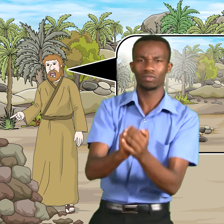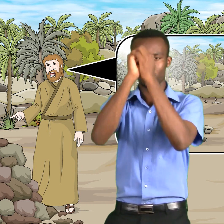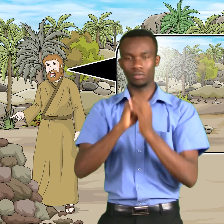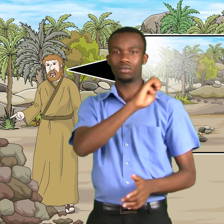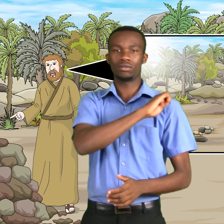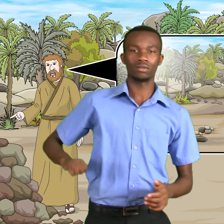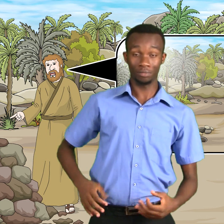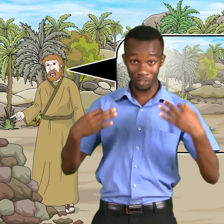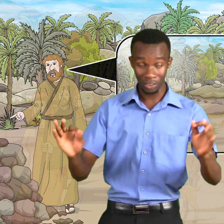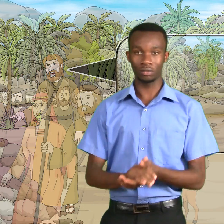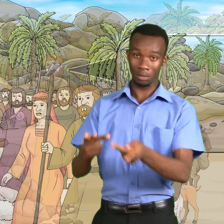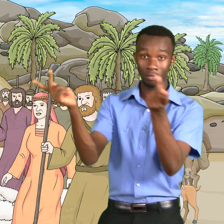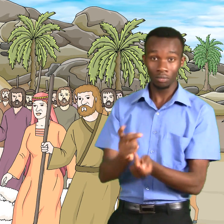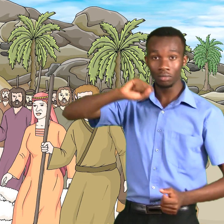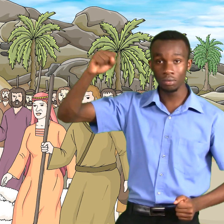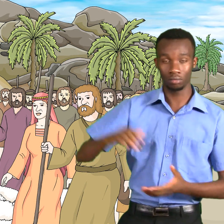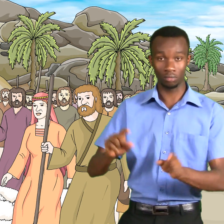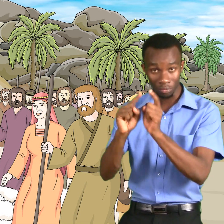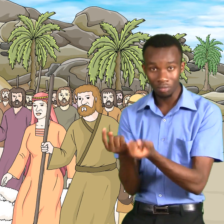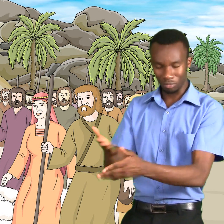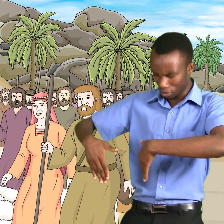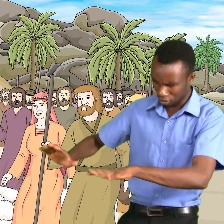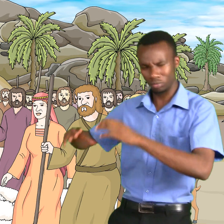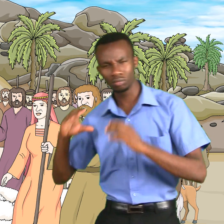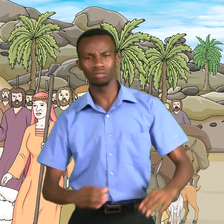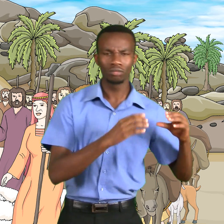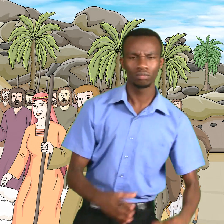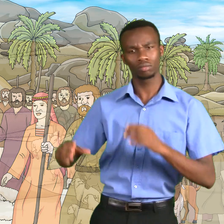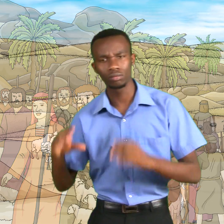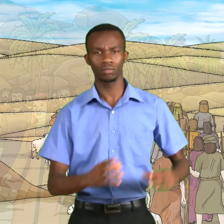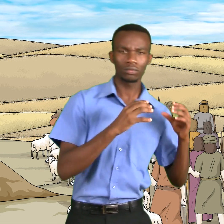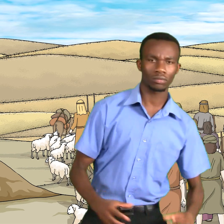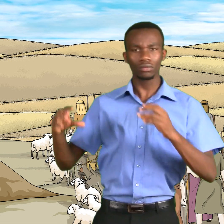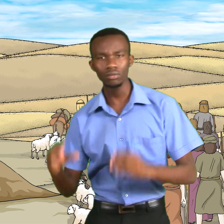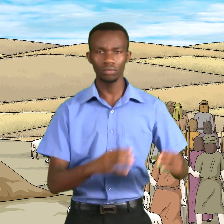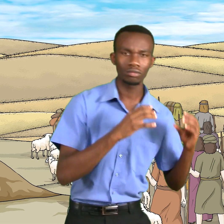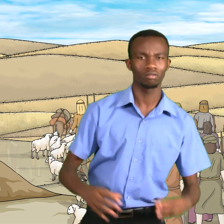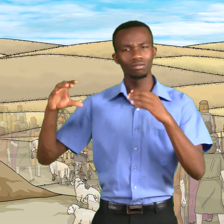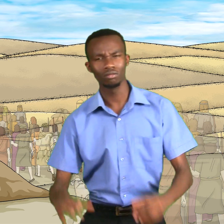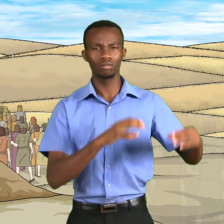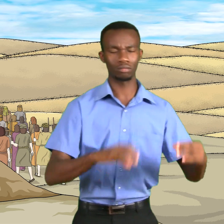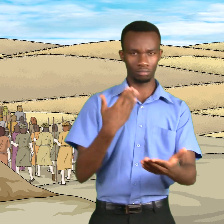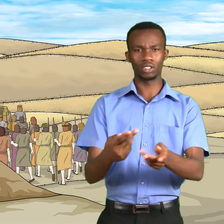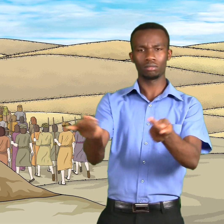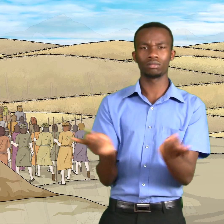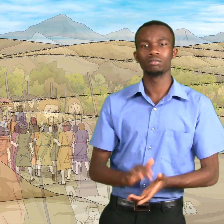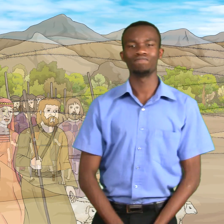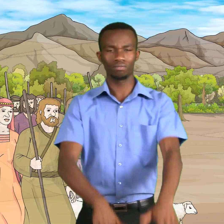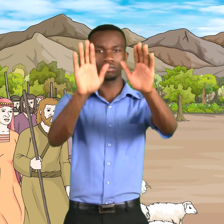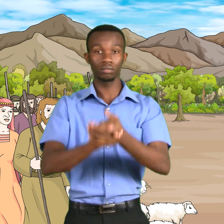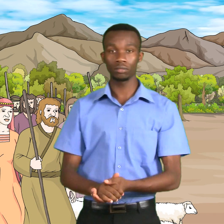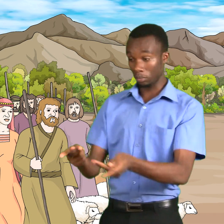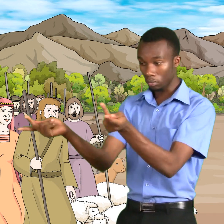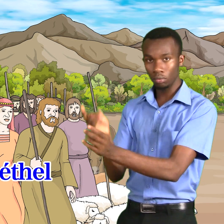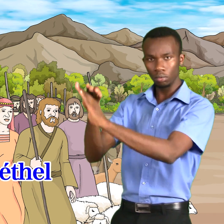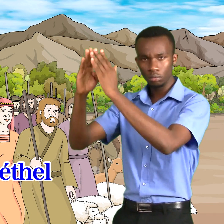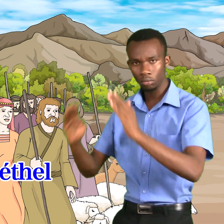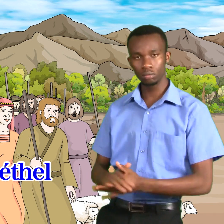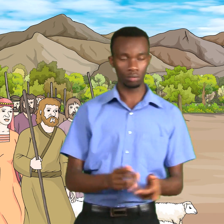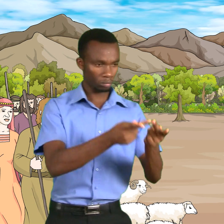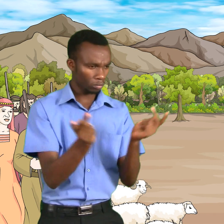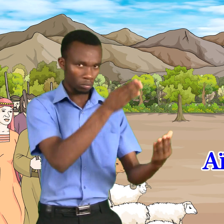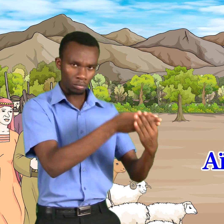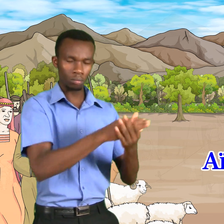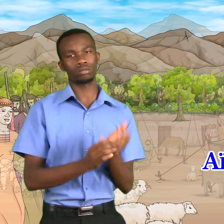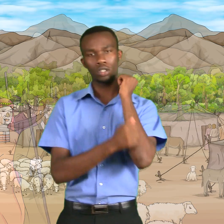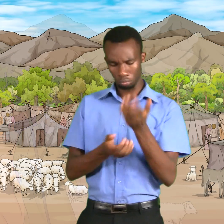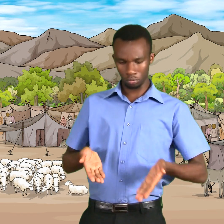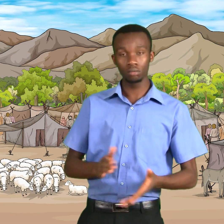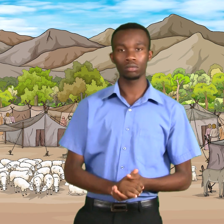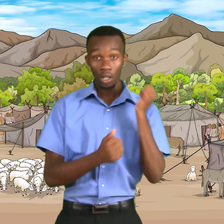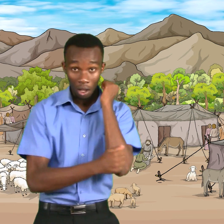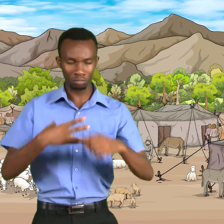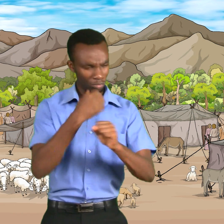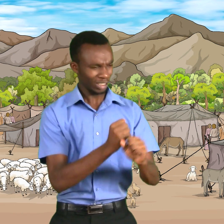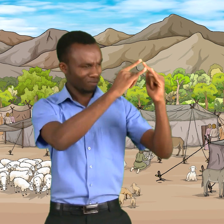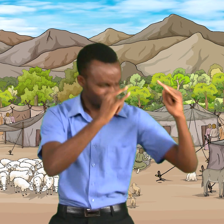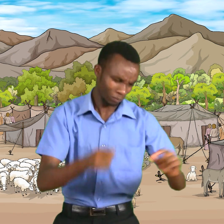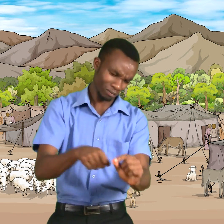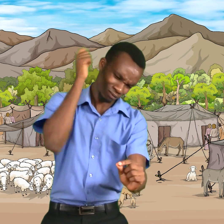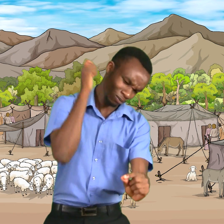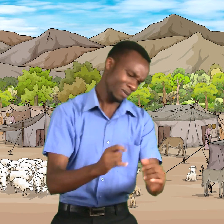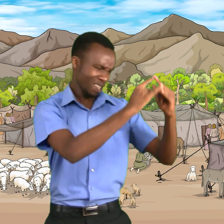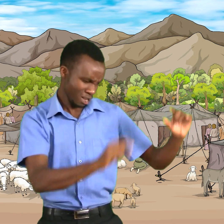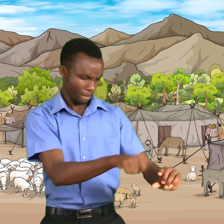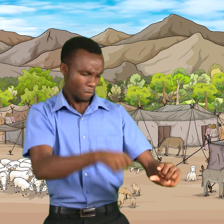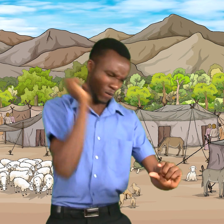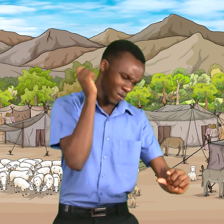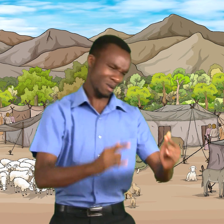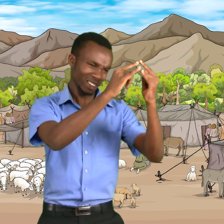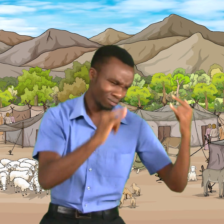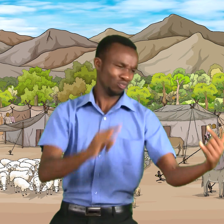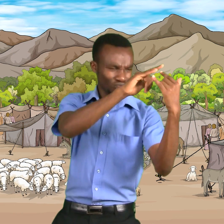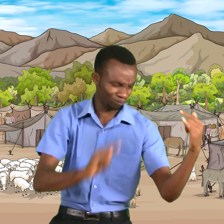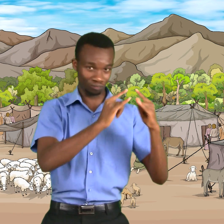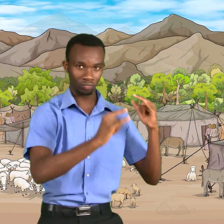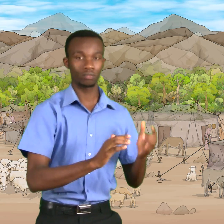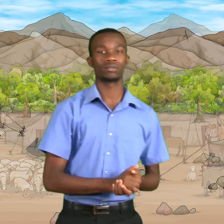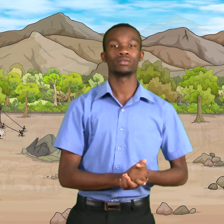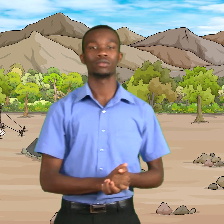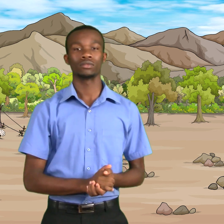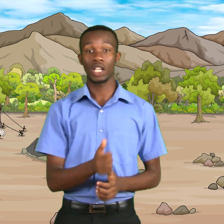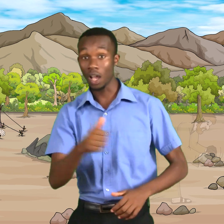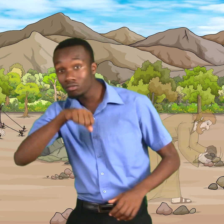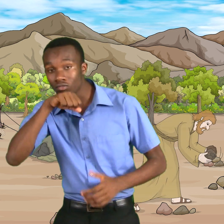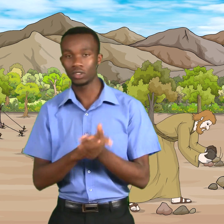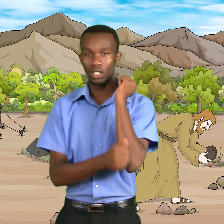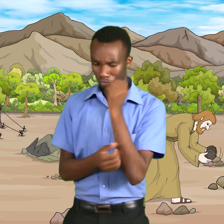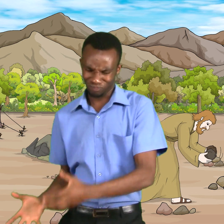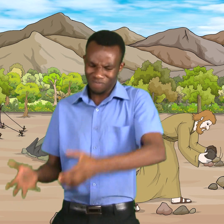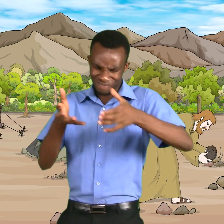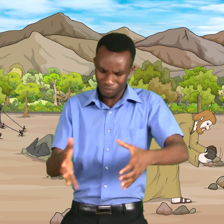From there Abram moved on to the hill country east of Bethel and pitched his tent, with Bethel to the west and Ai to the east.